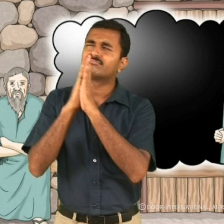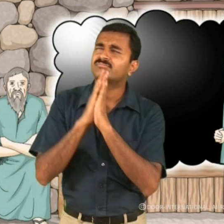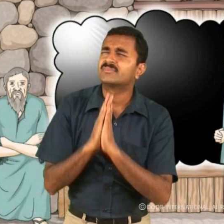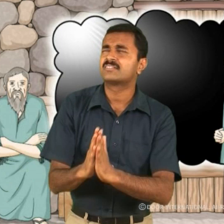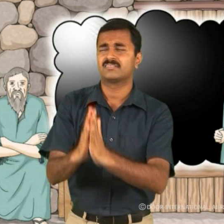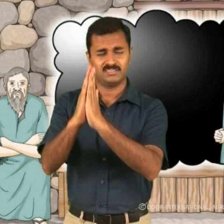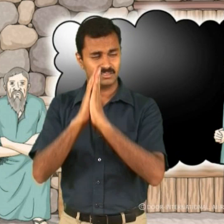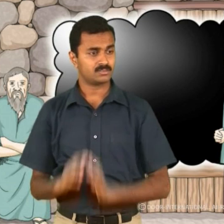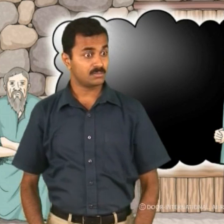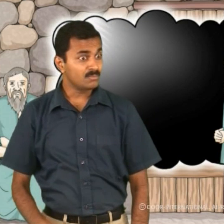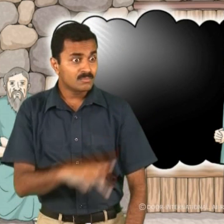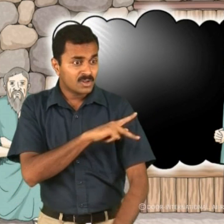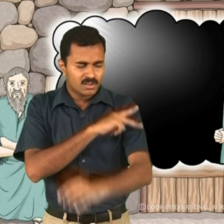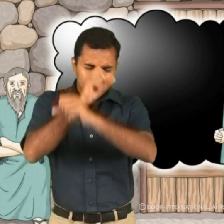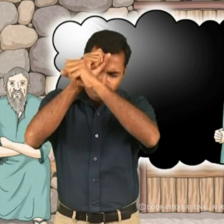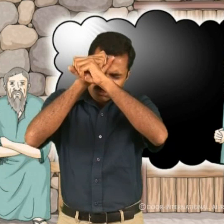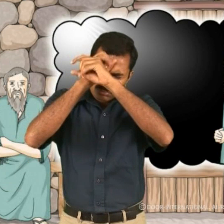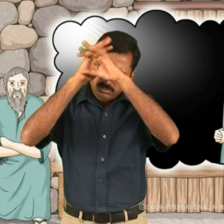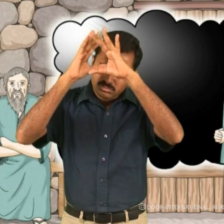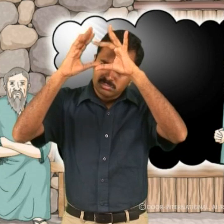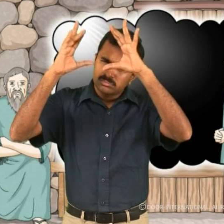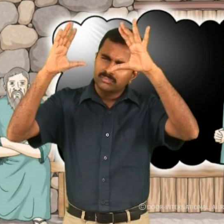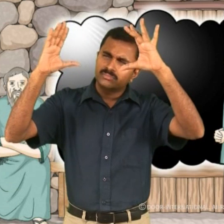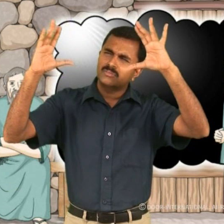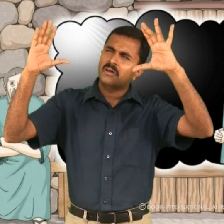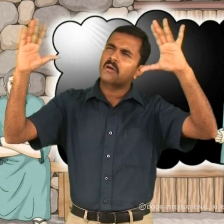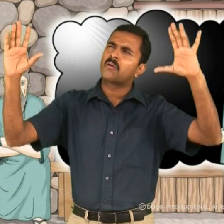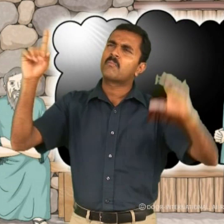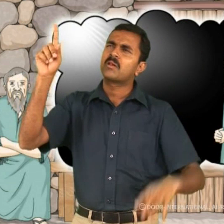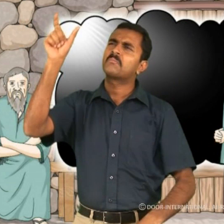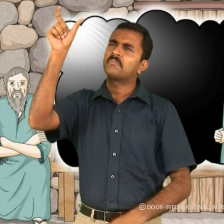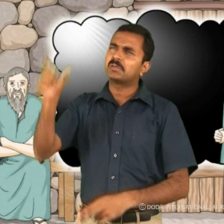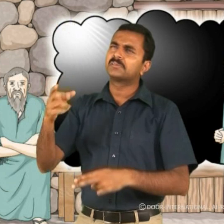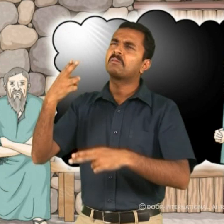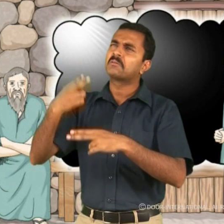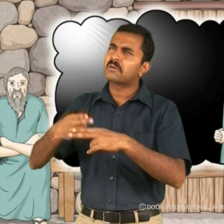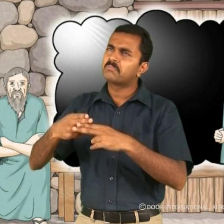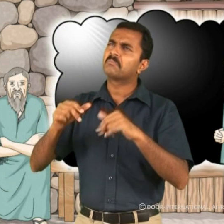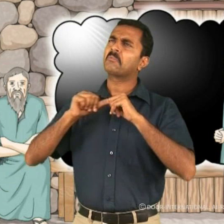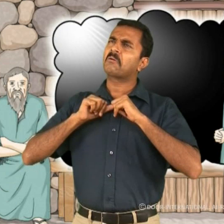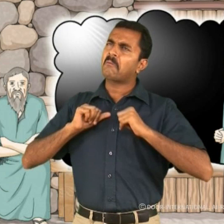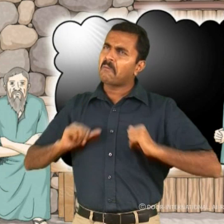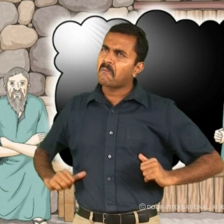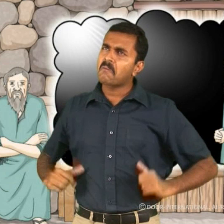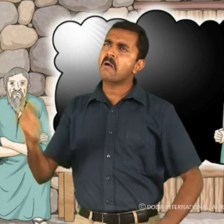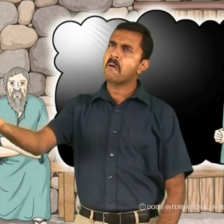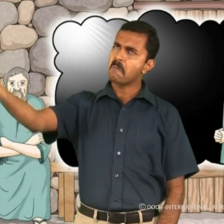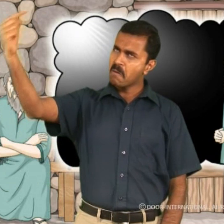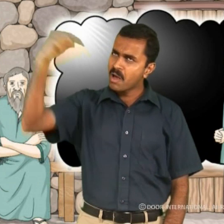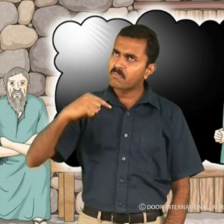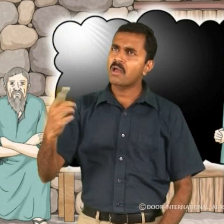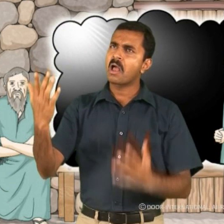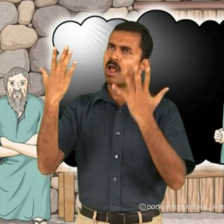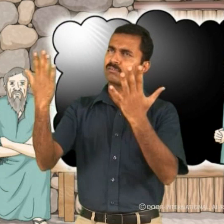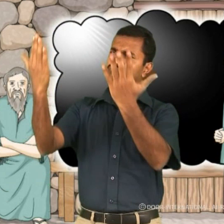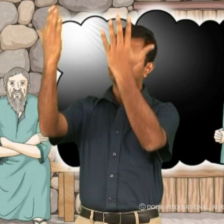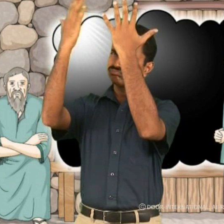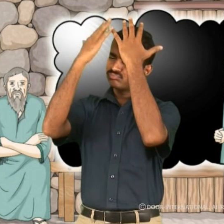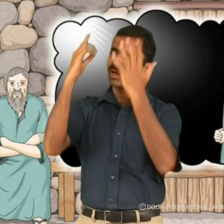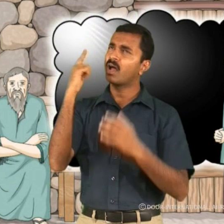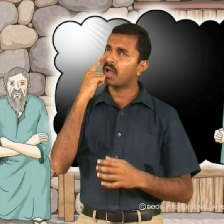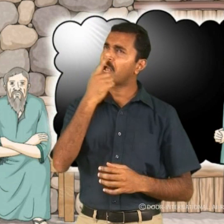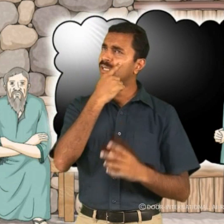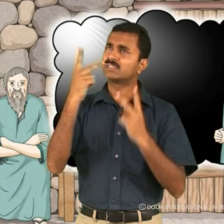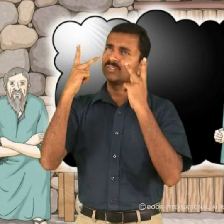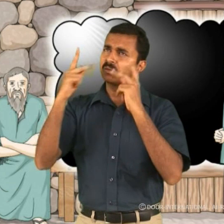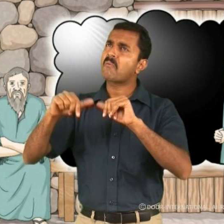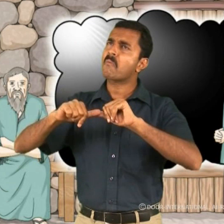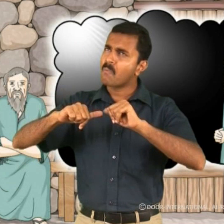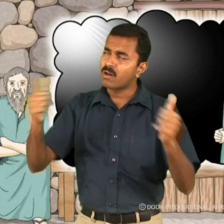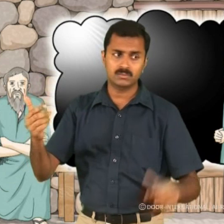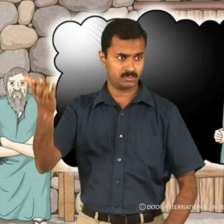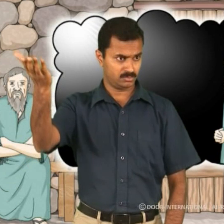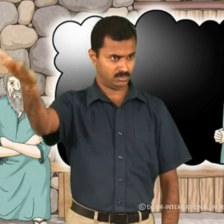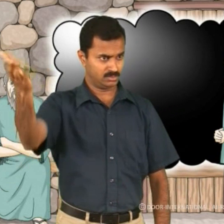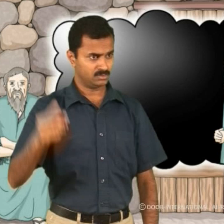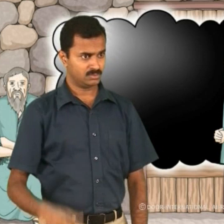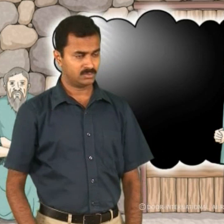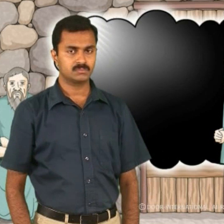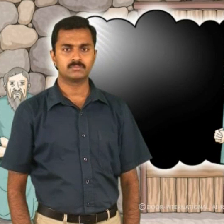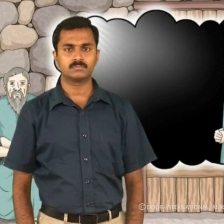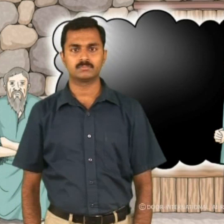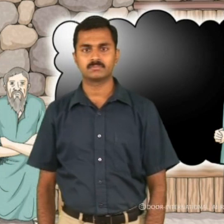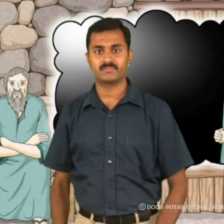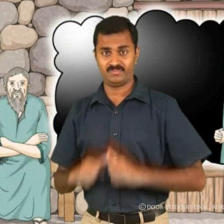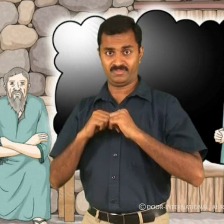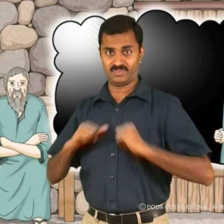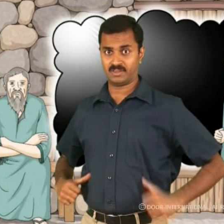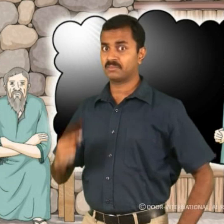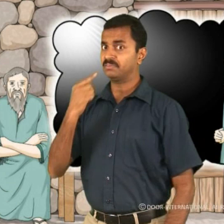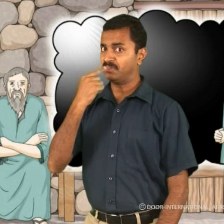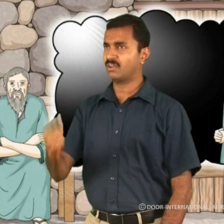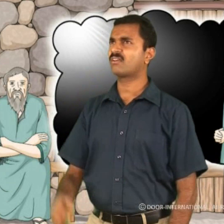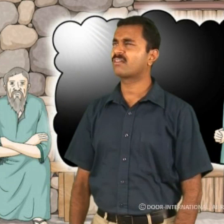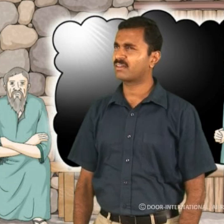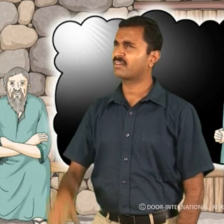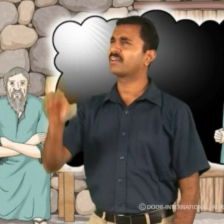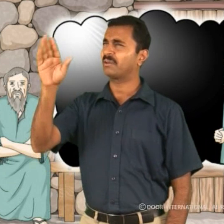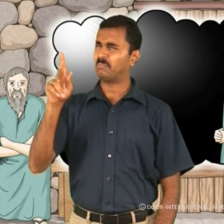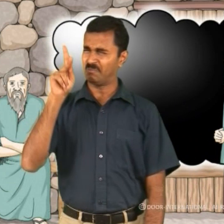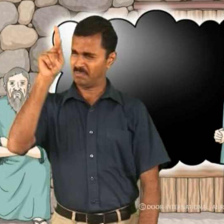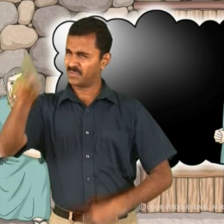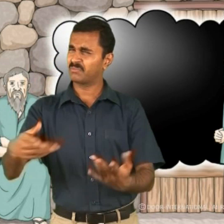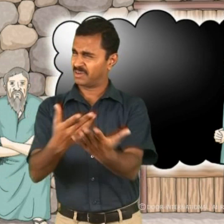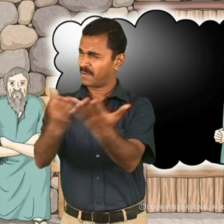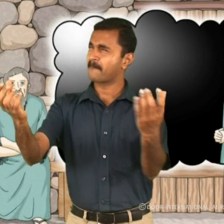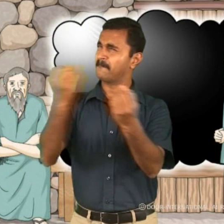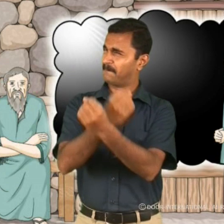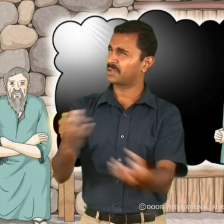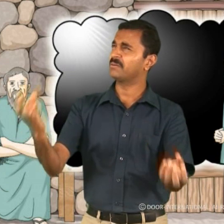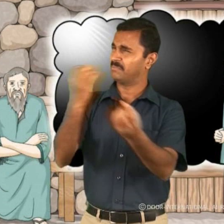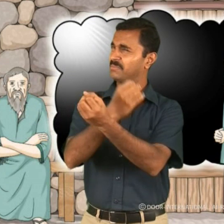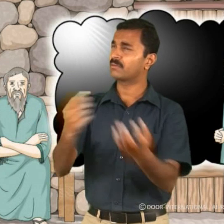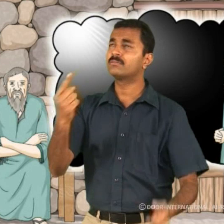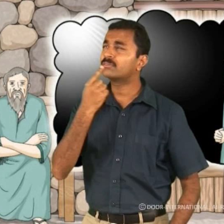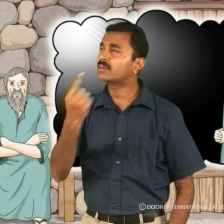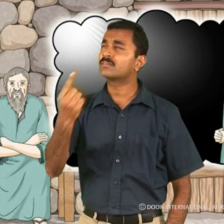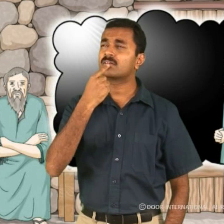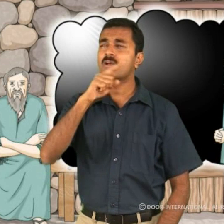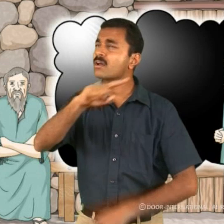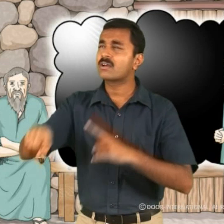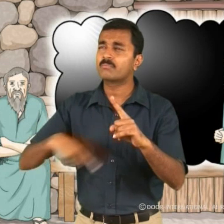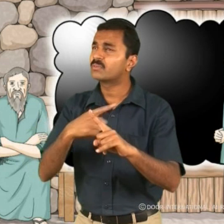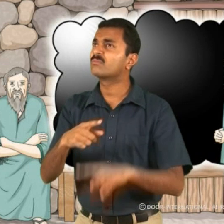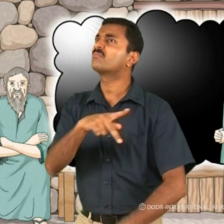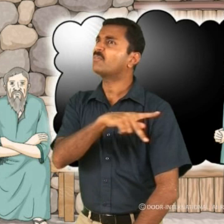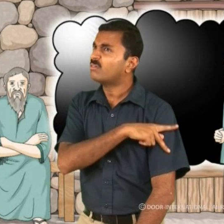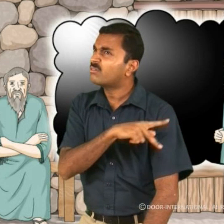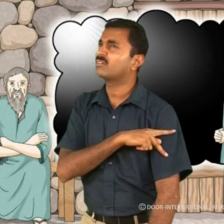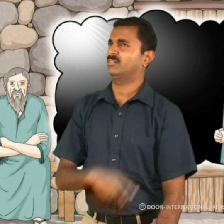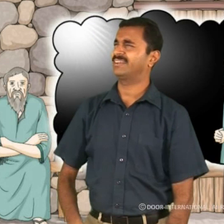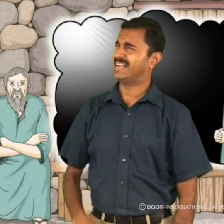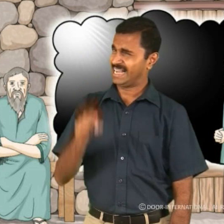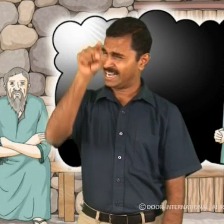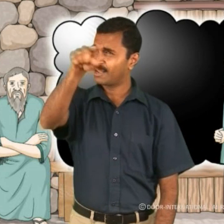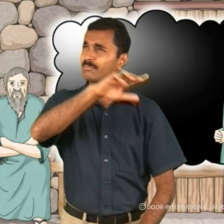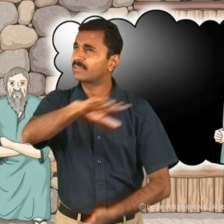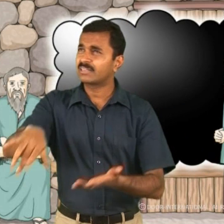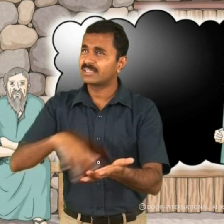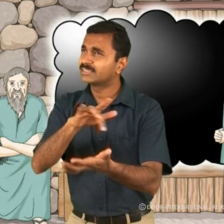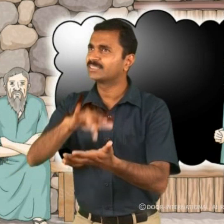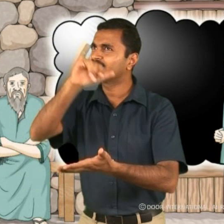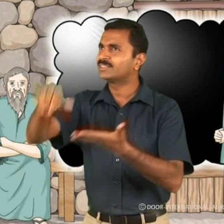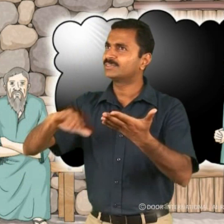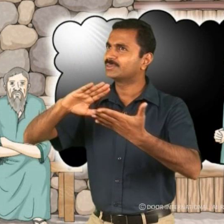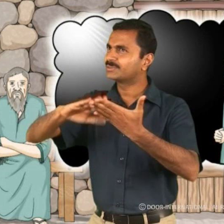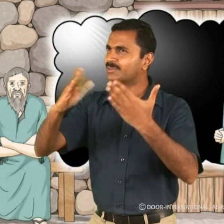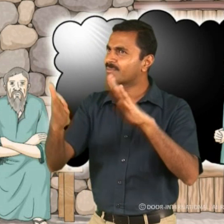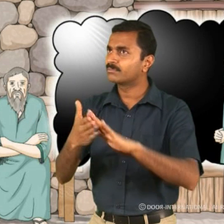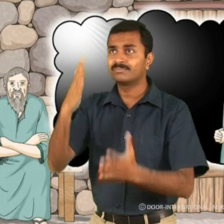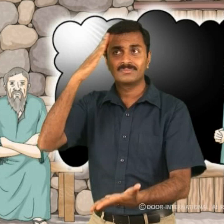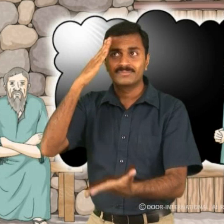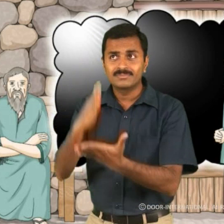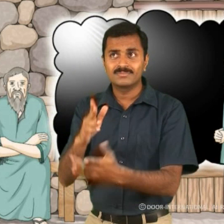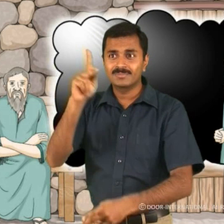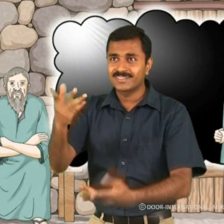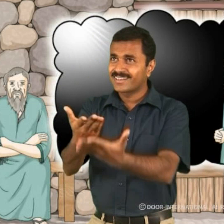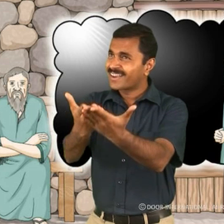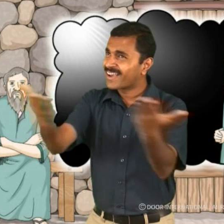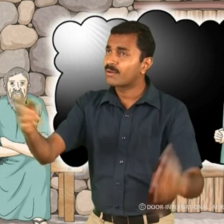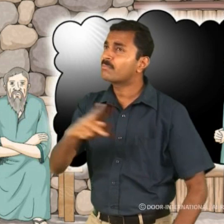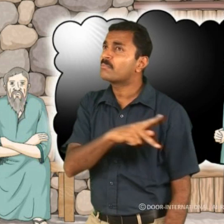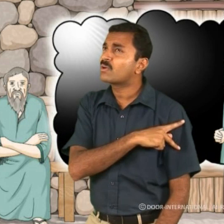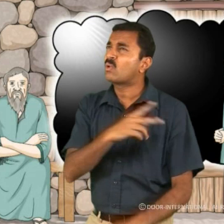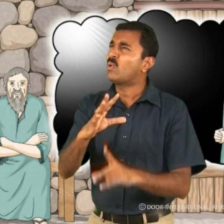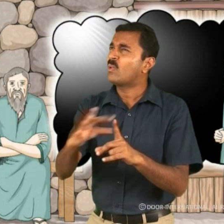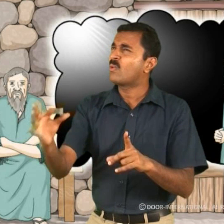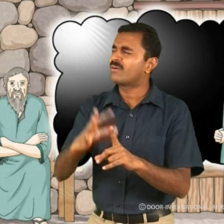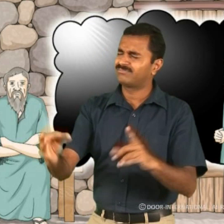In a vision he has seen a man named Ananias come and place his hands on him to restore his sight.”